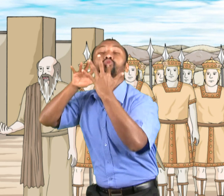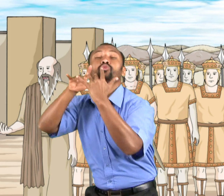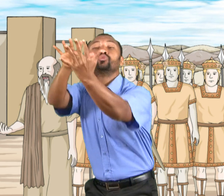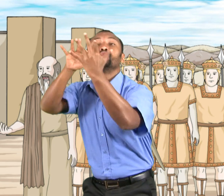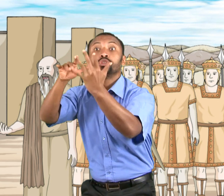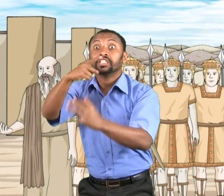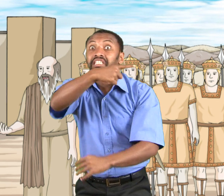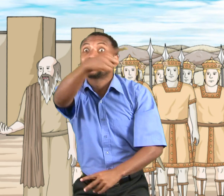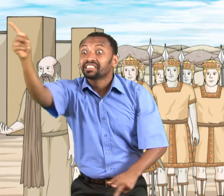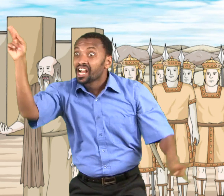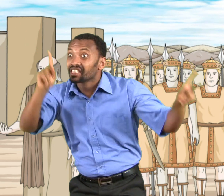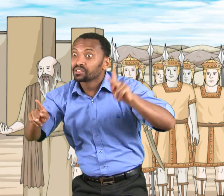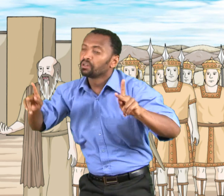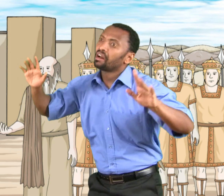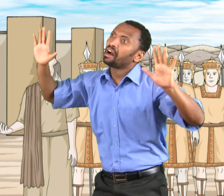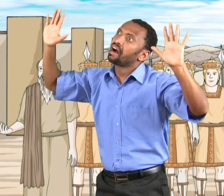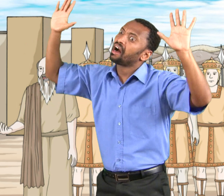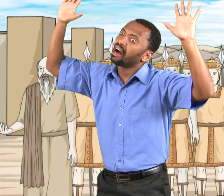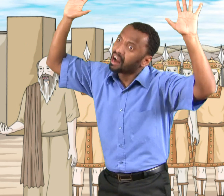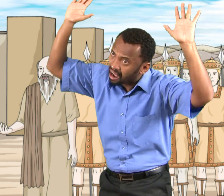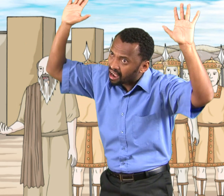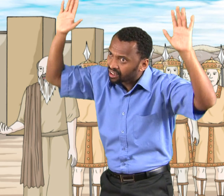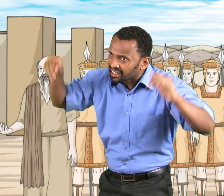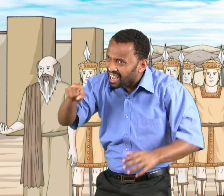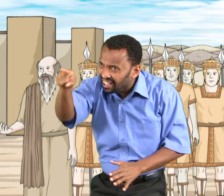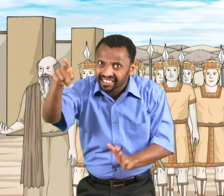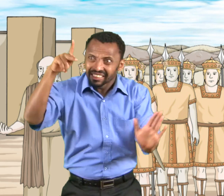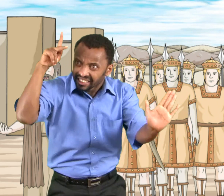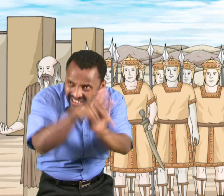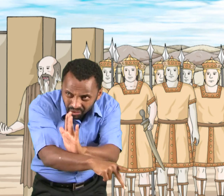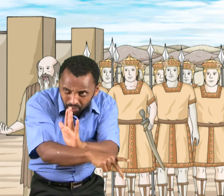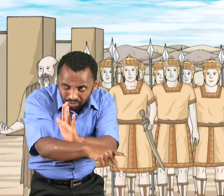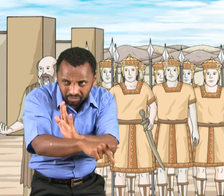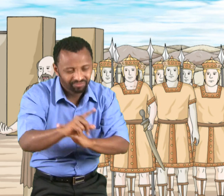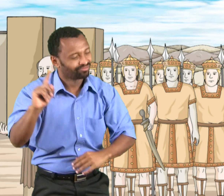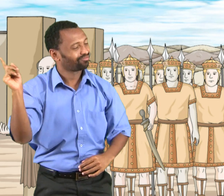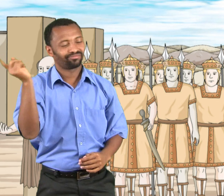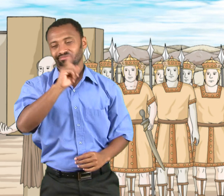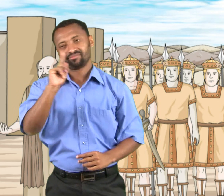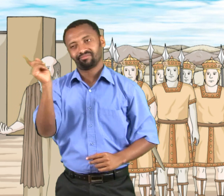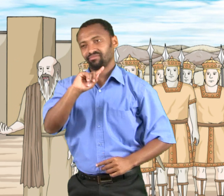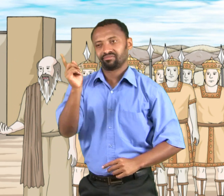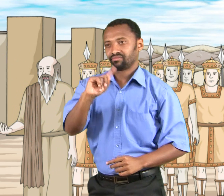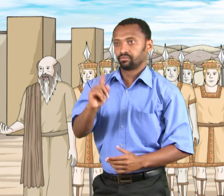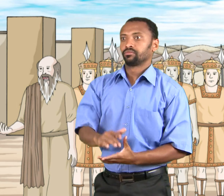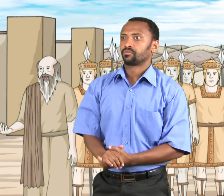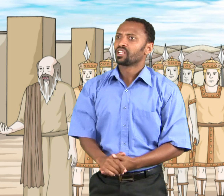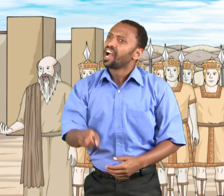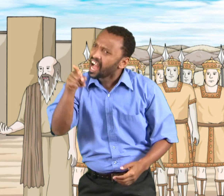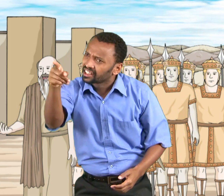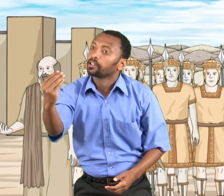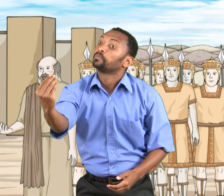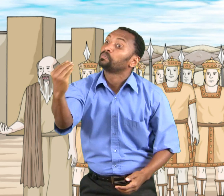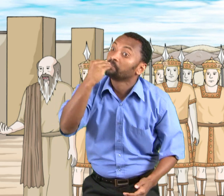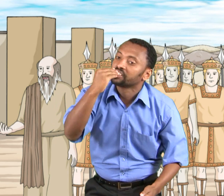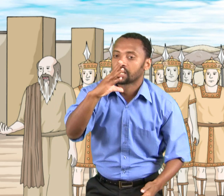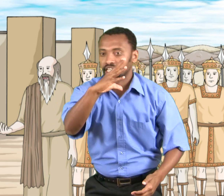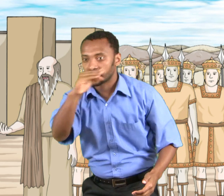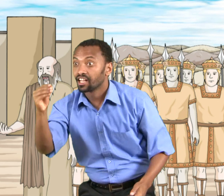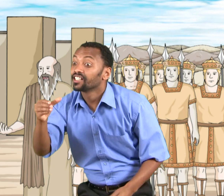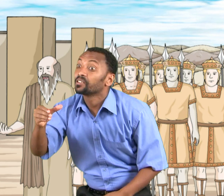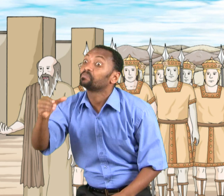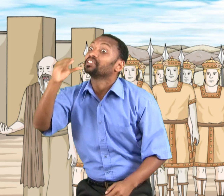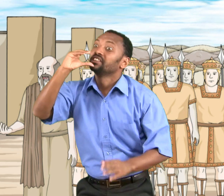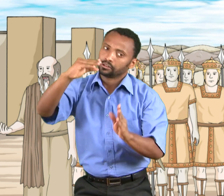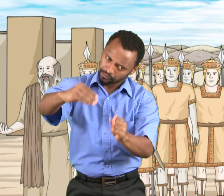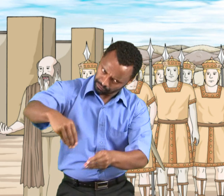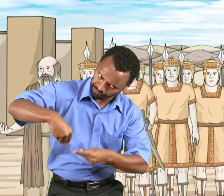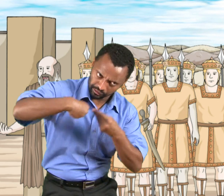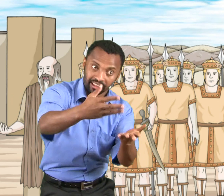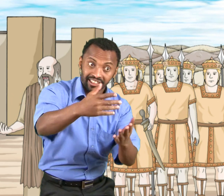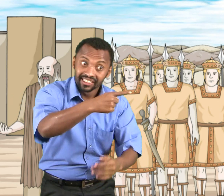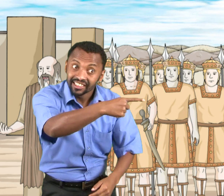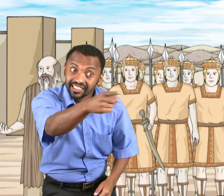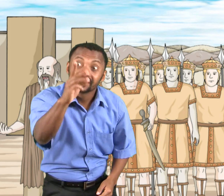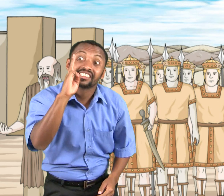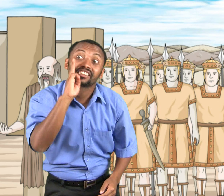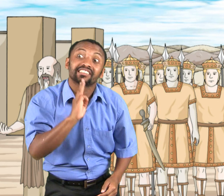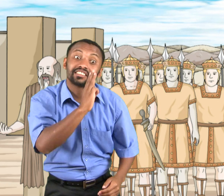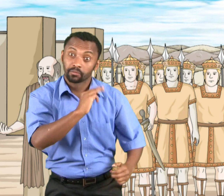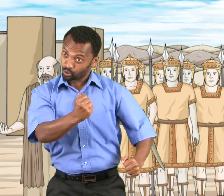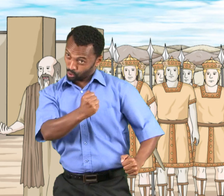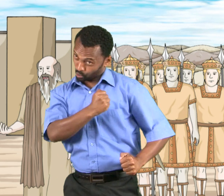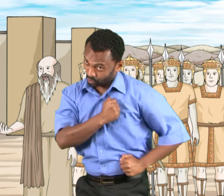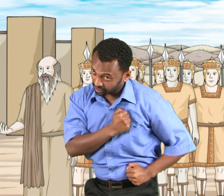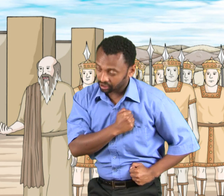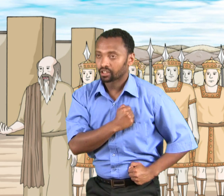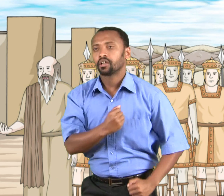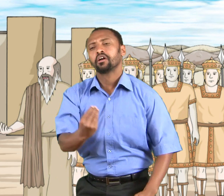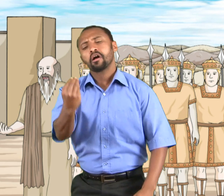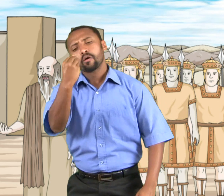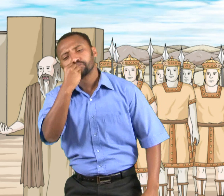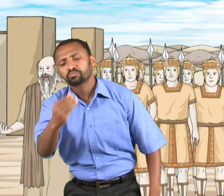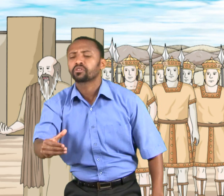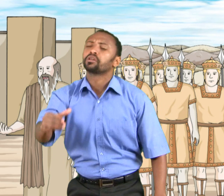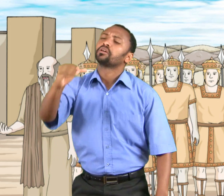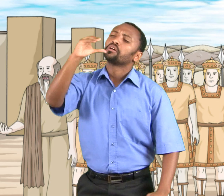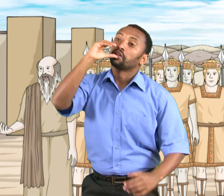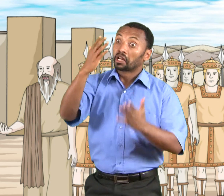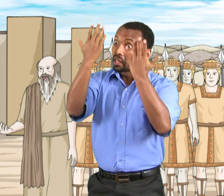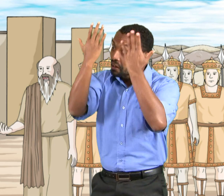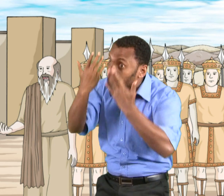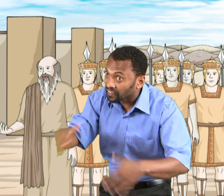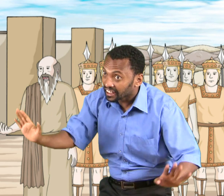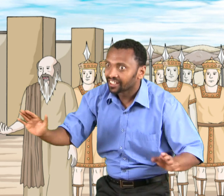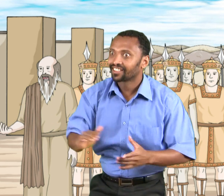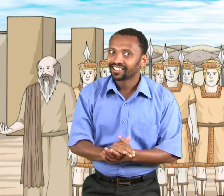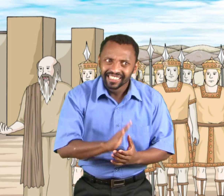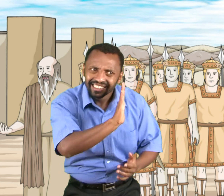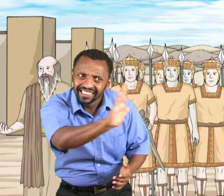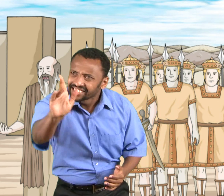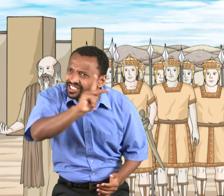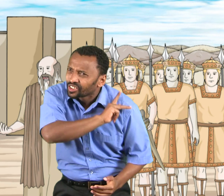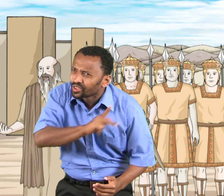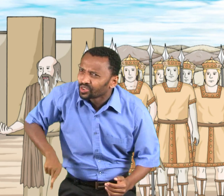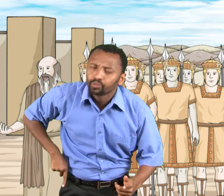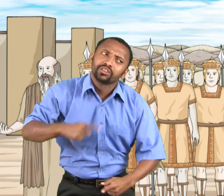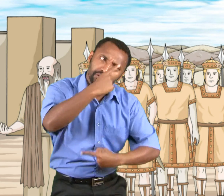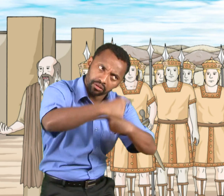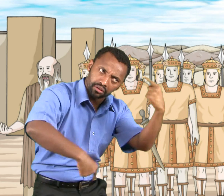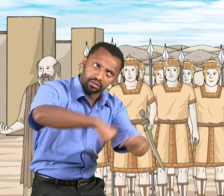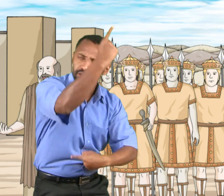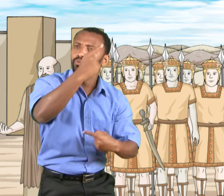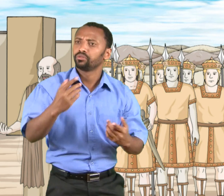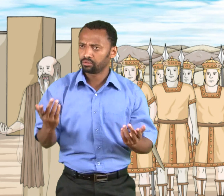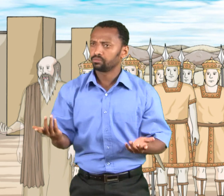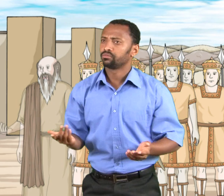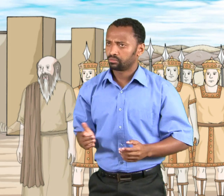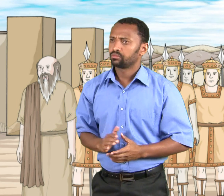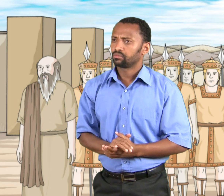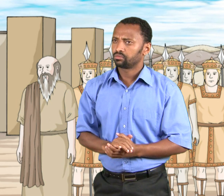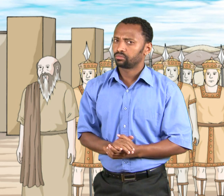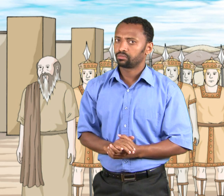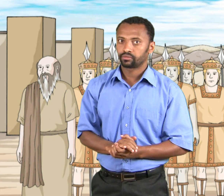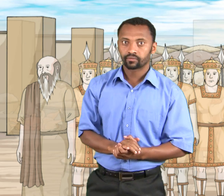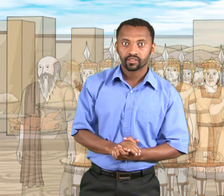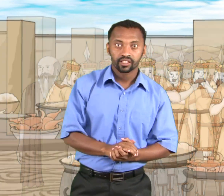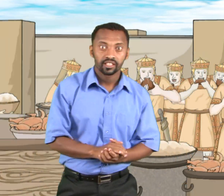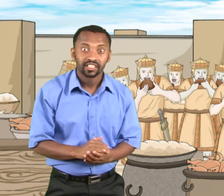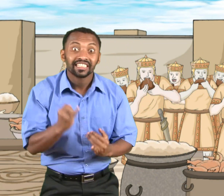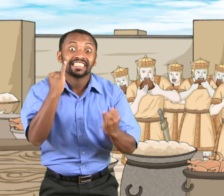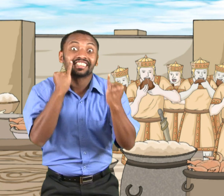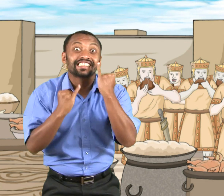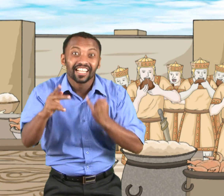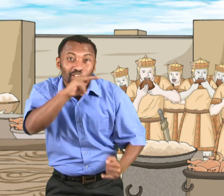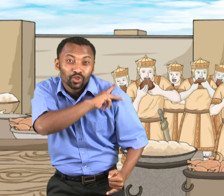Set food and water before them, that they may eat and drink and then return to their master.”